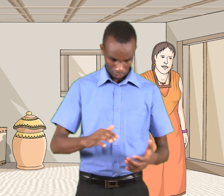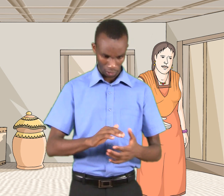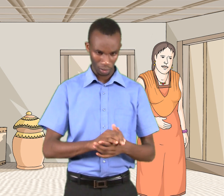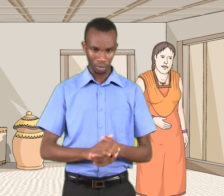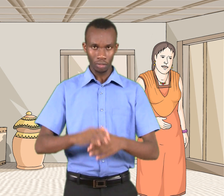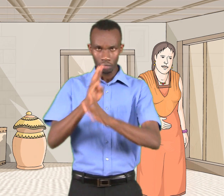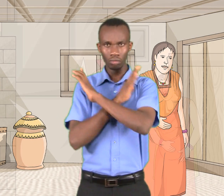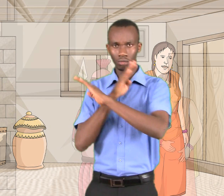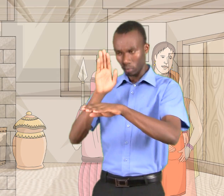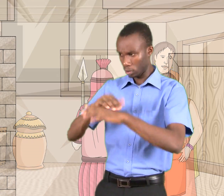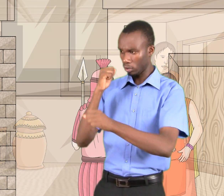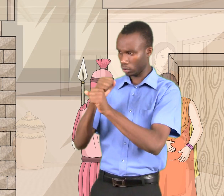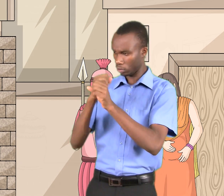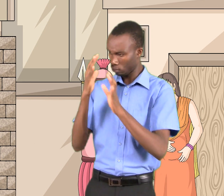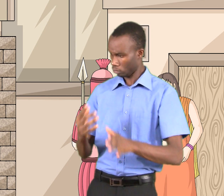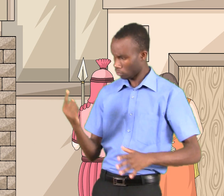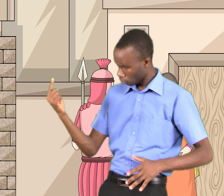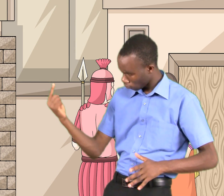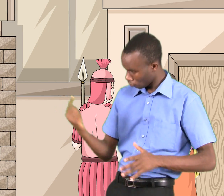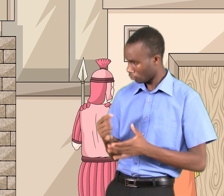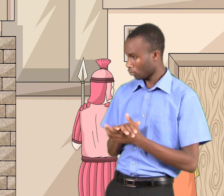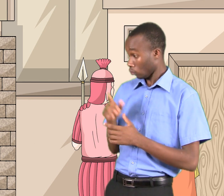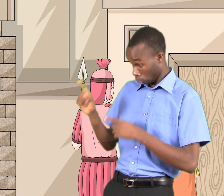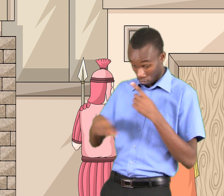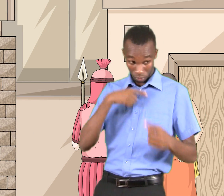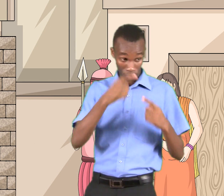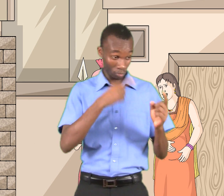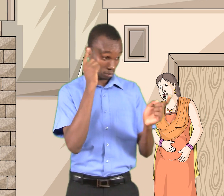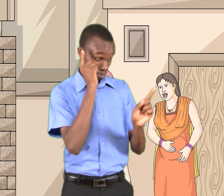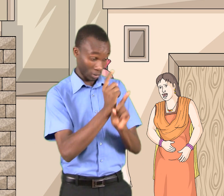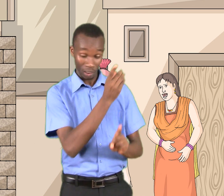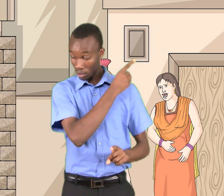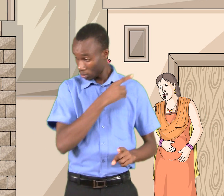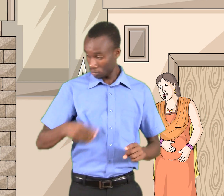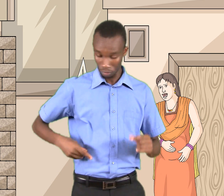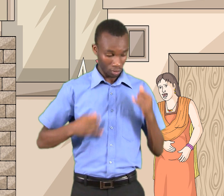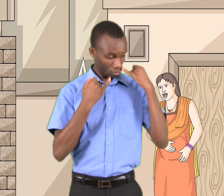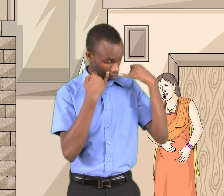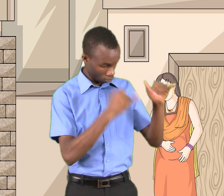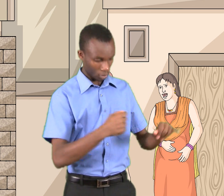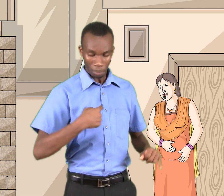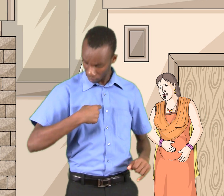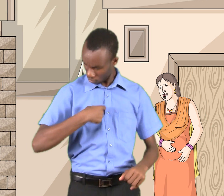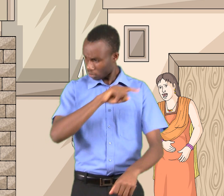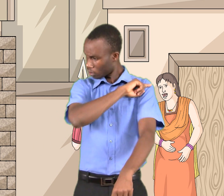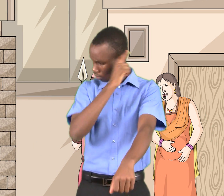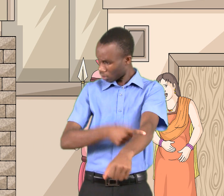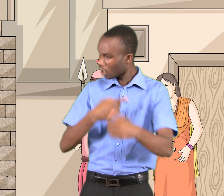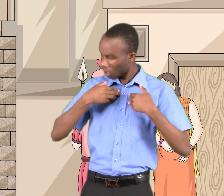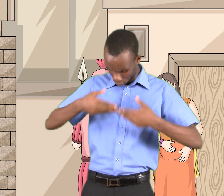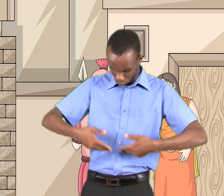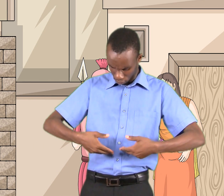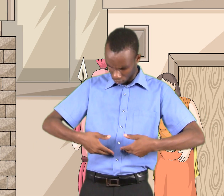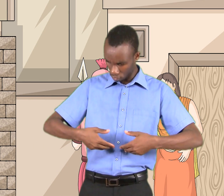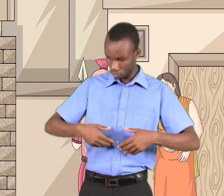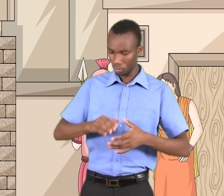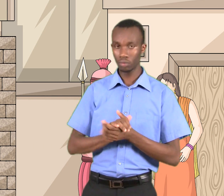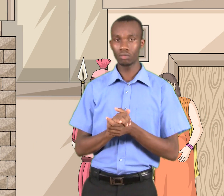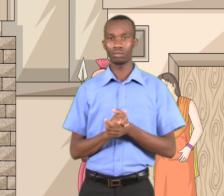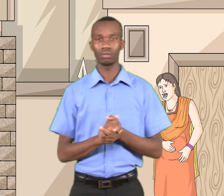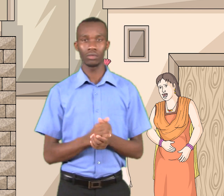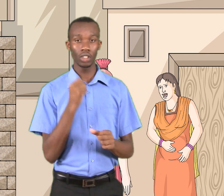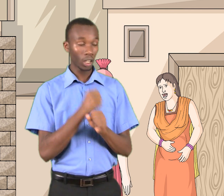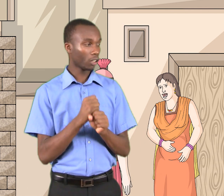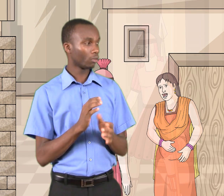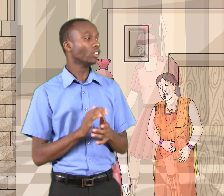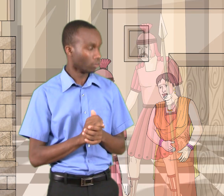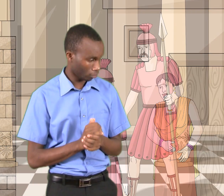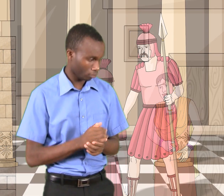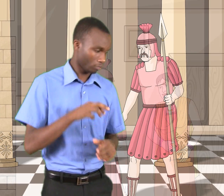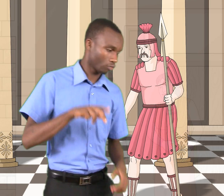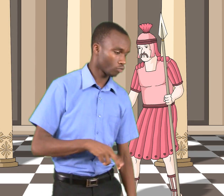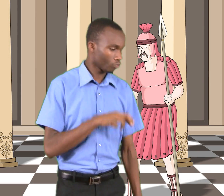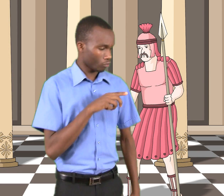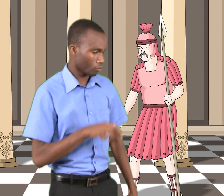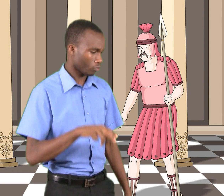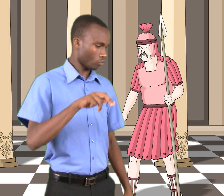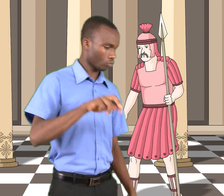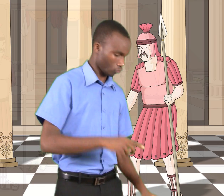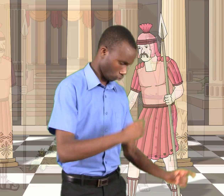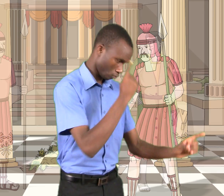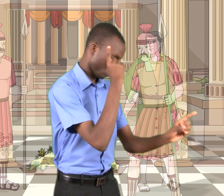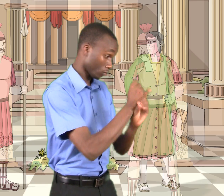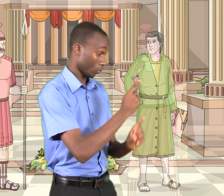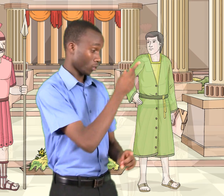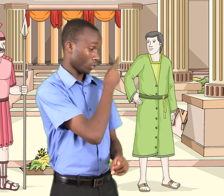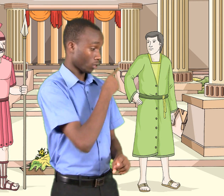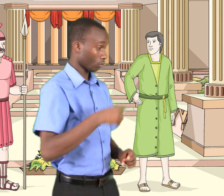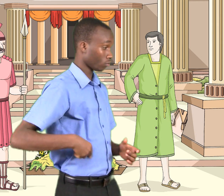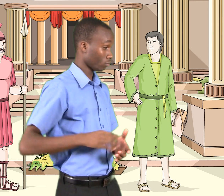And the woman conceived and sent word to David, saying, “I am pregnant.”